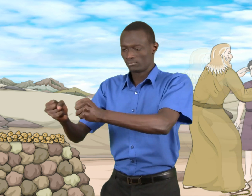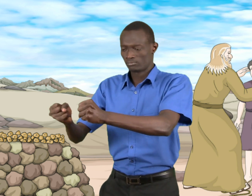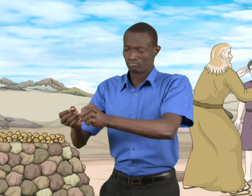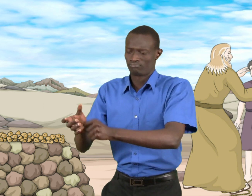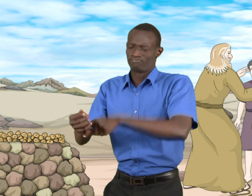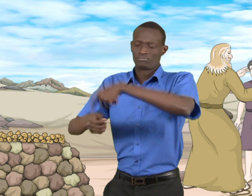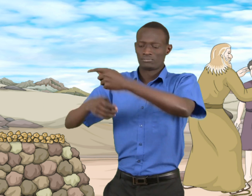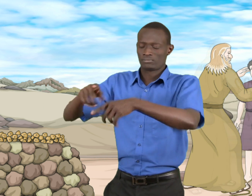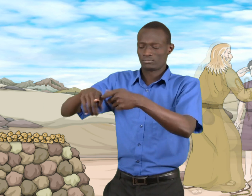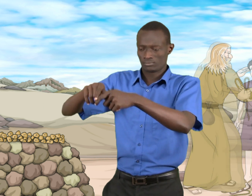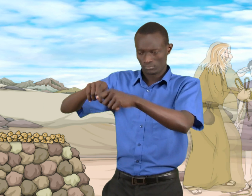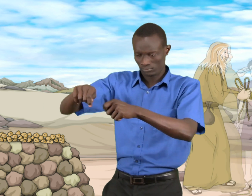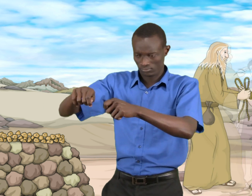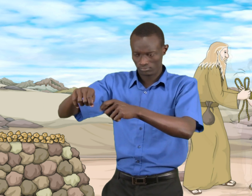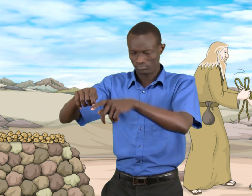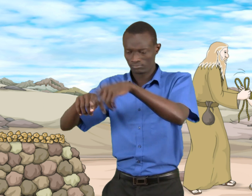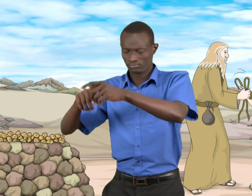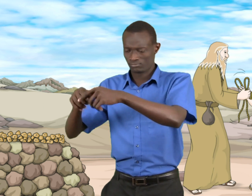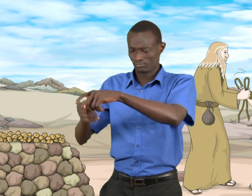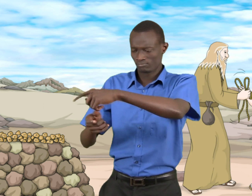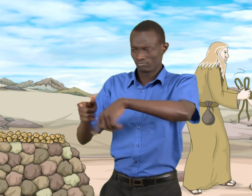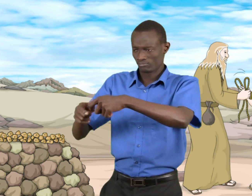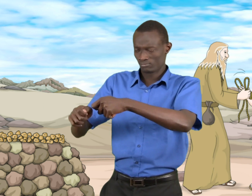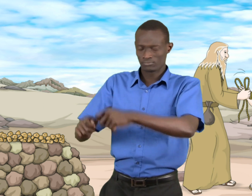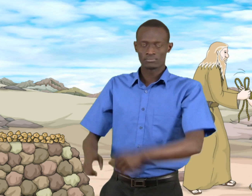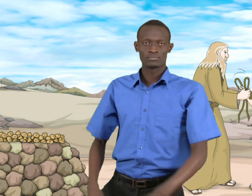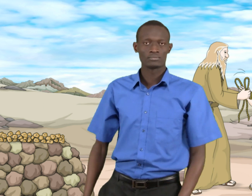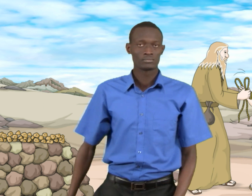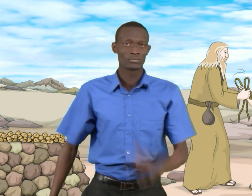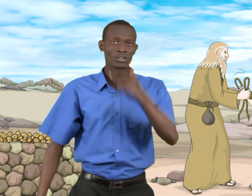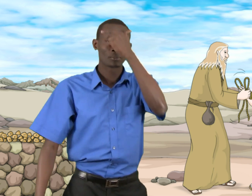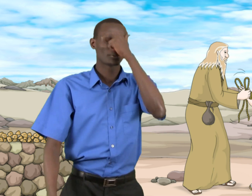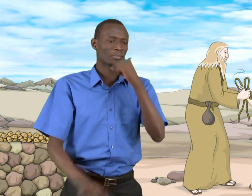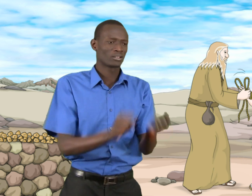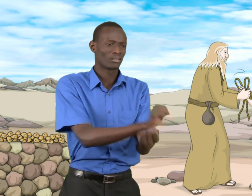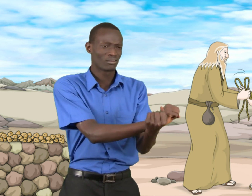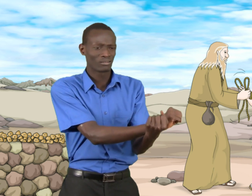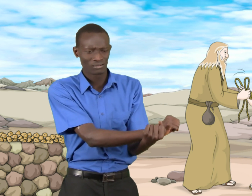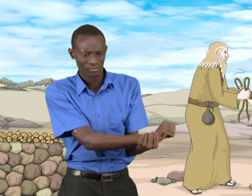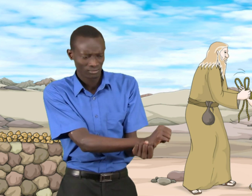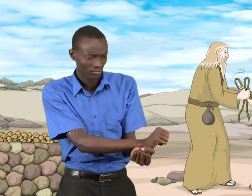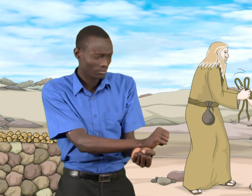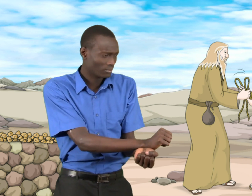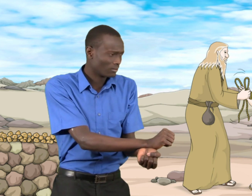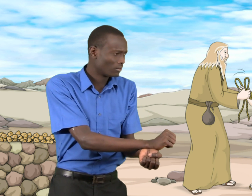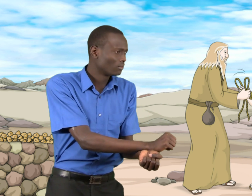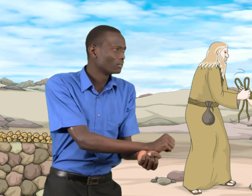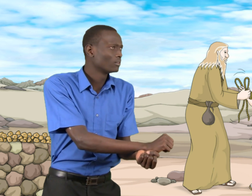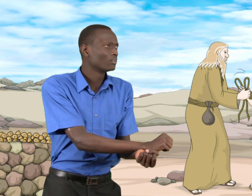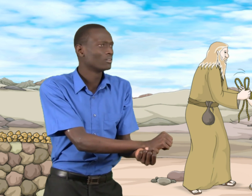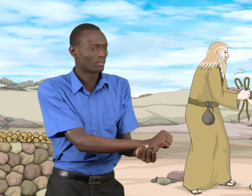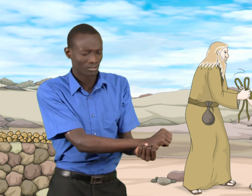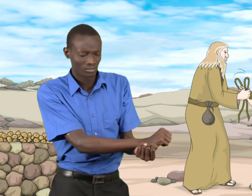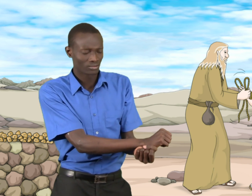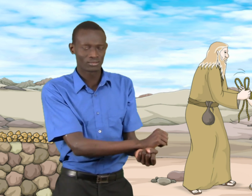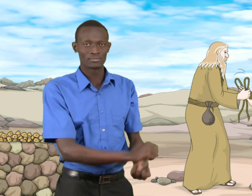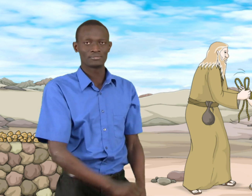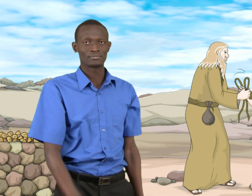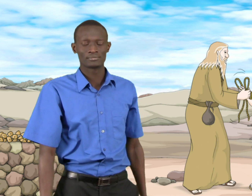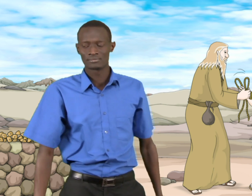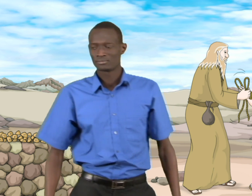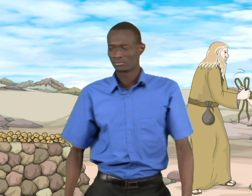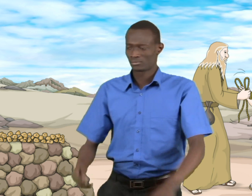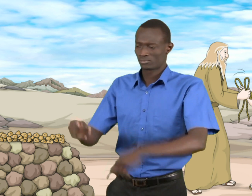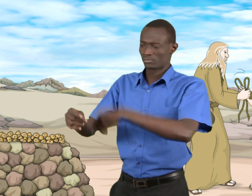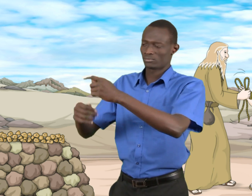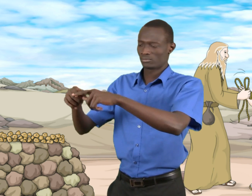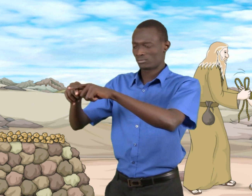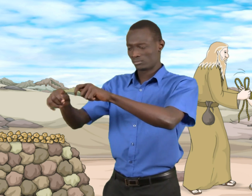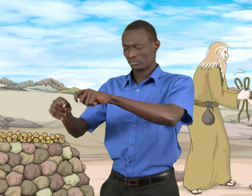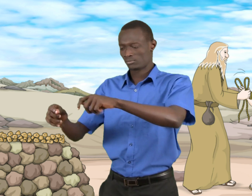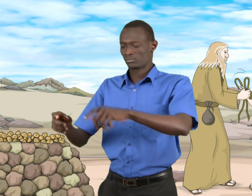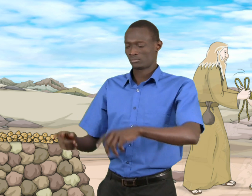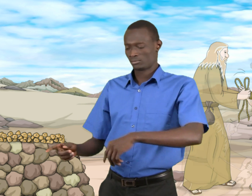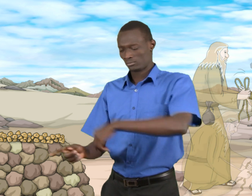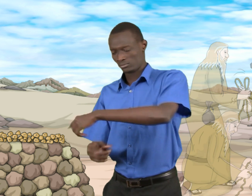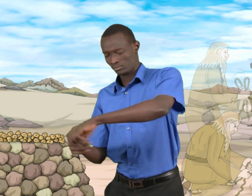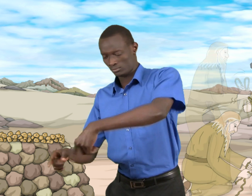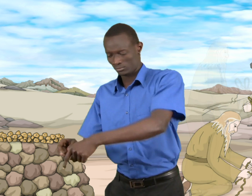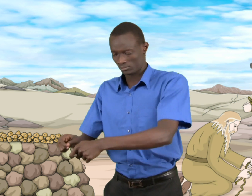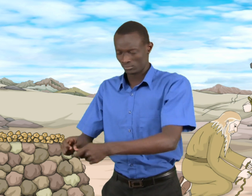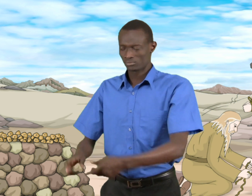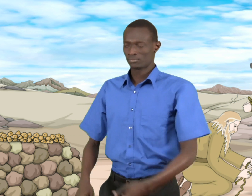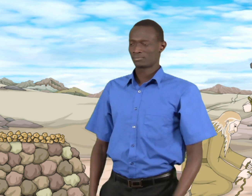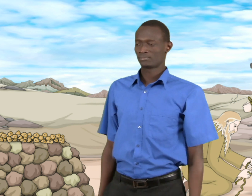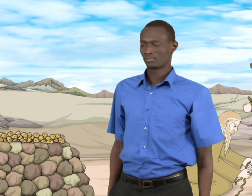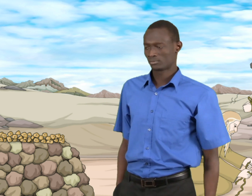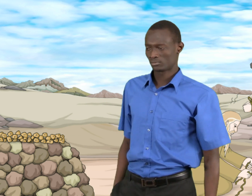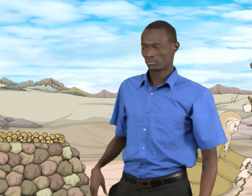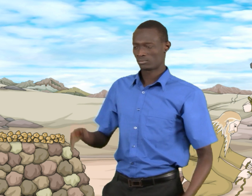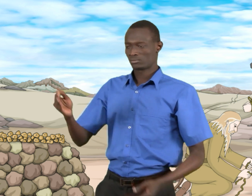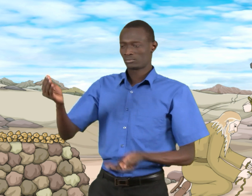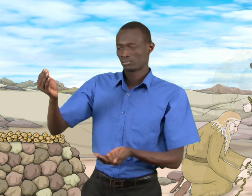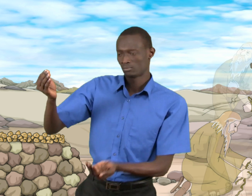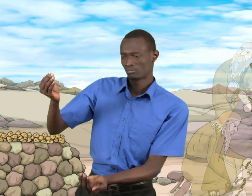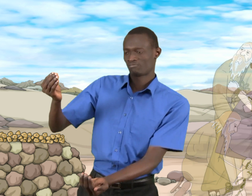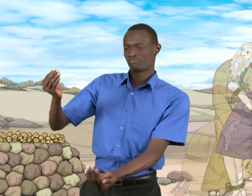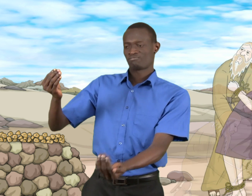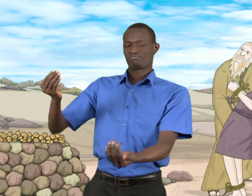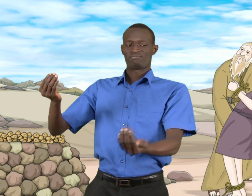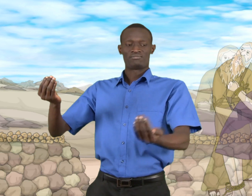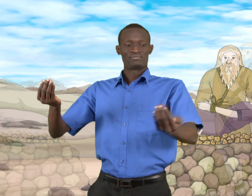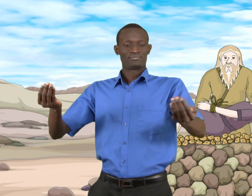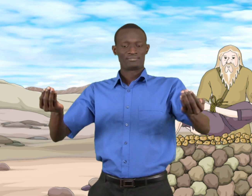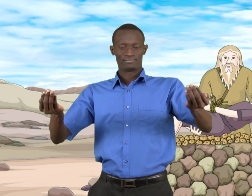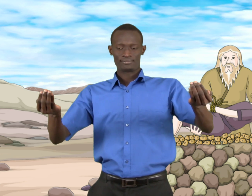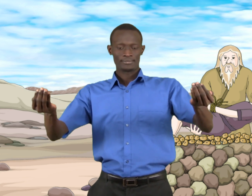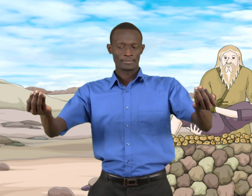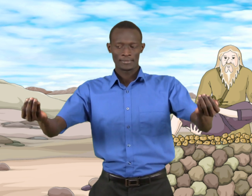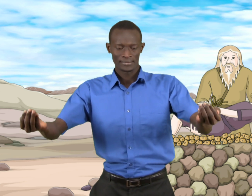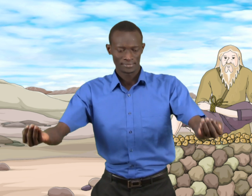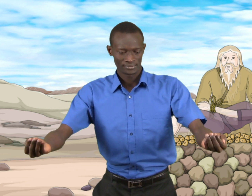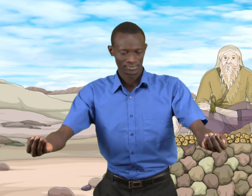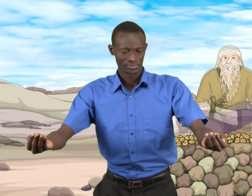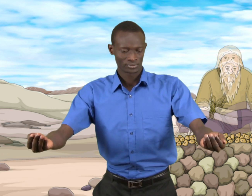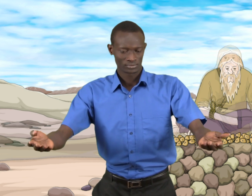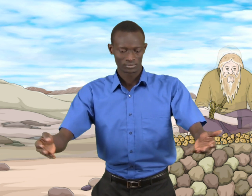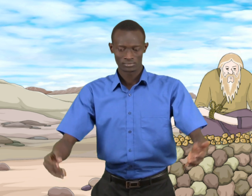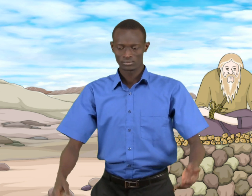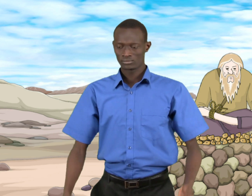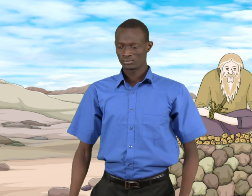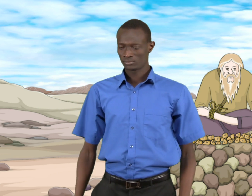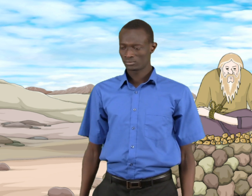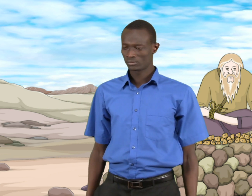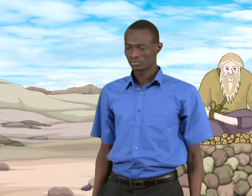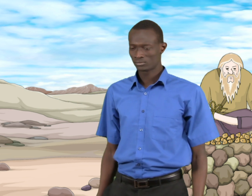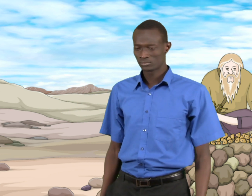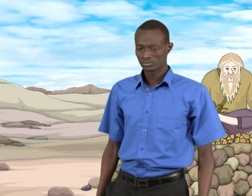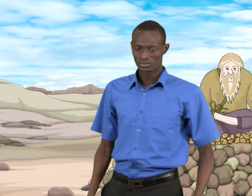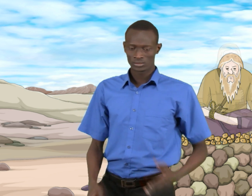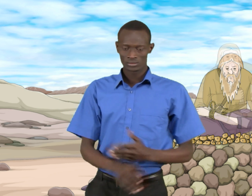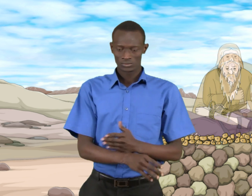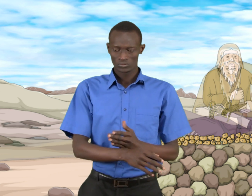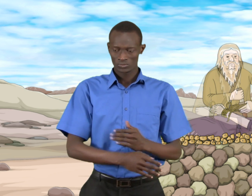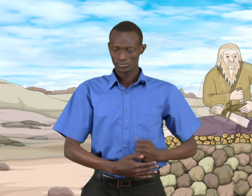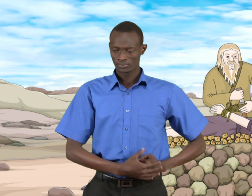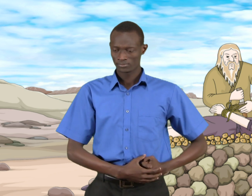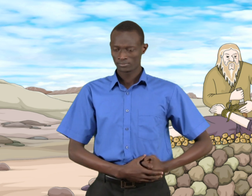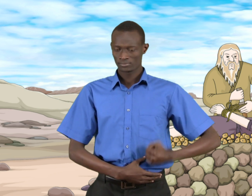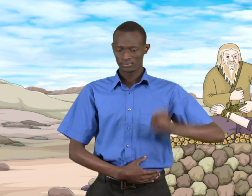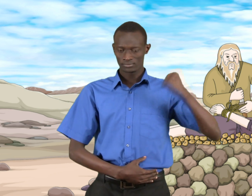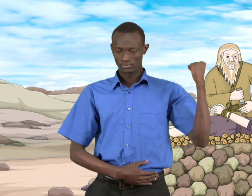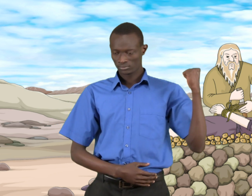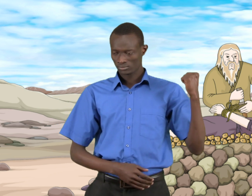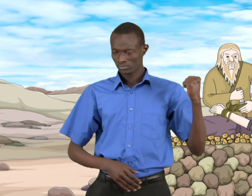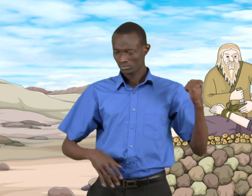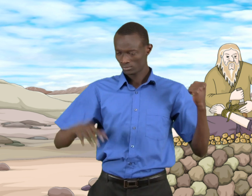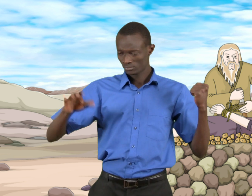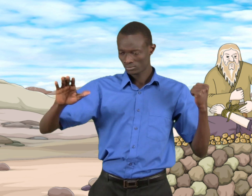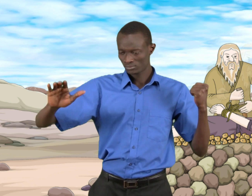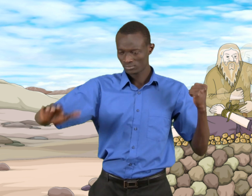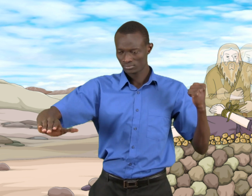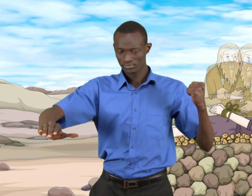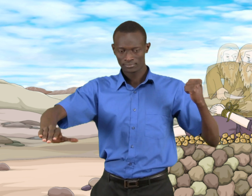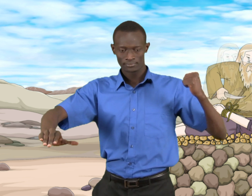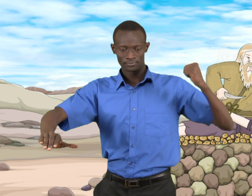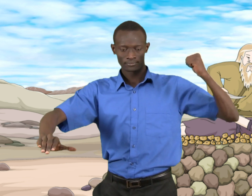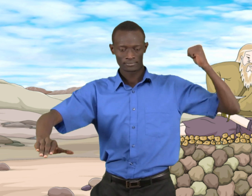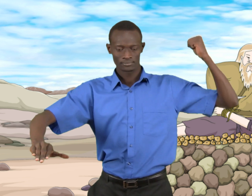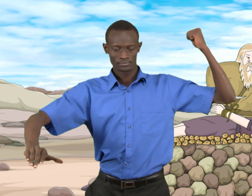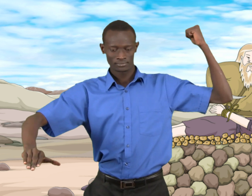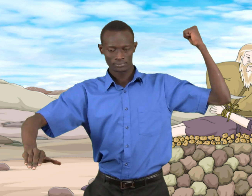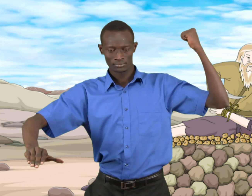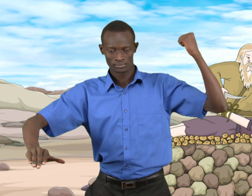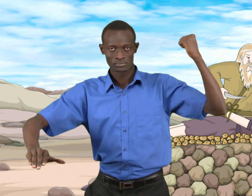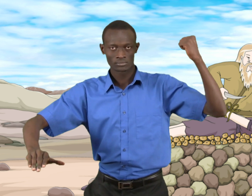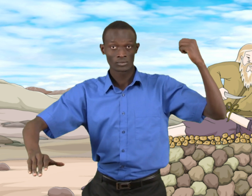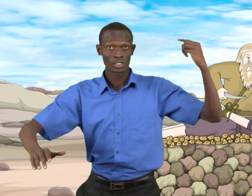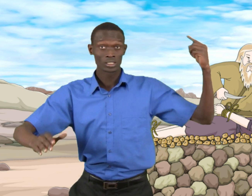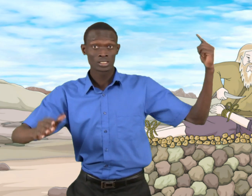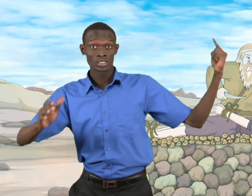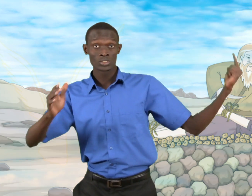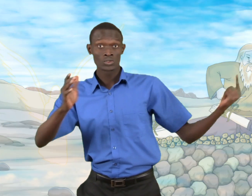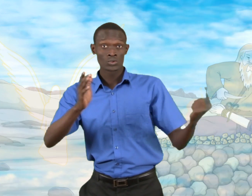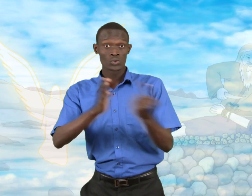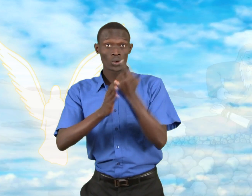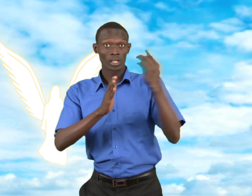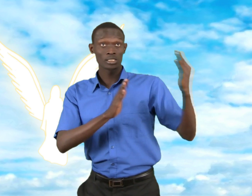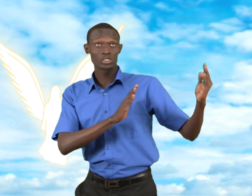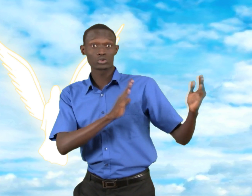He bound his son Isaac and placed him on the altar, atop the wood. Then Abraham reached out his hand and took the knife to slaughter his son.